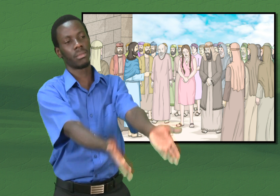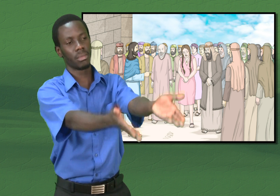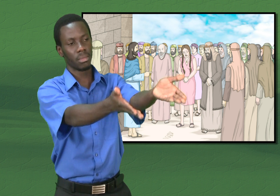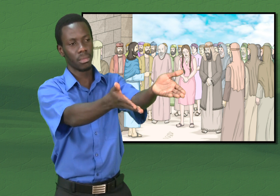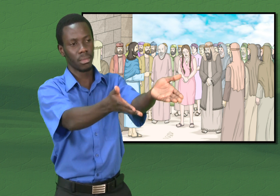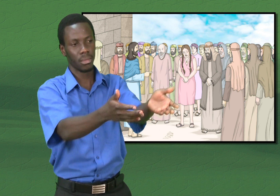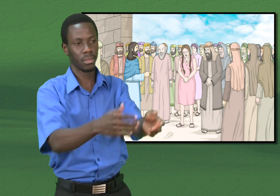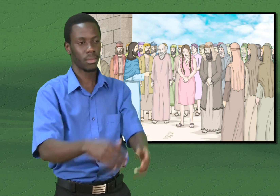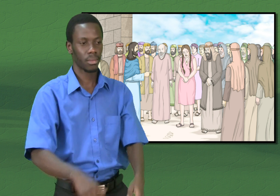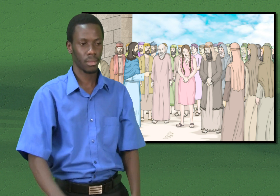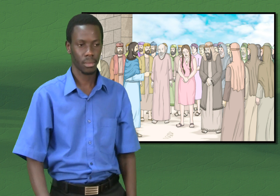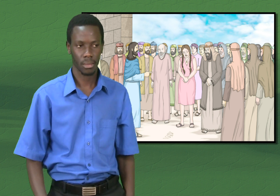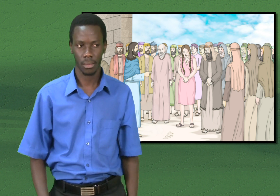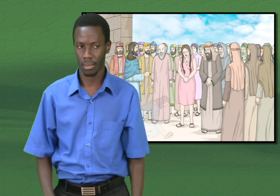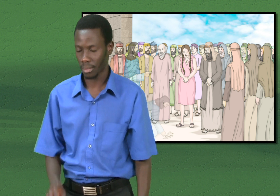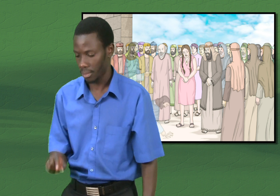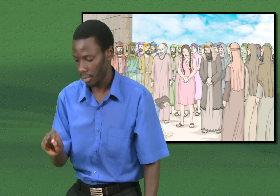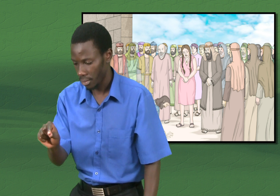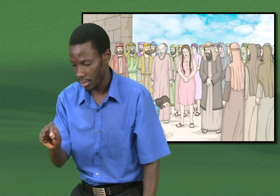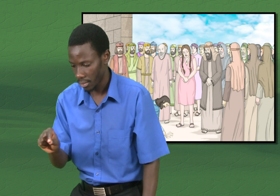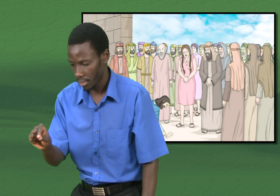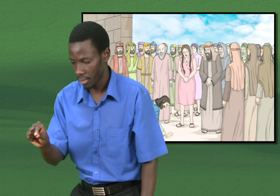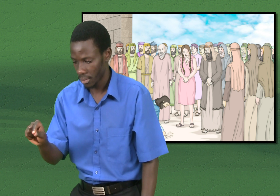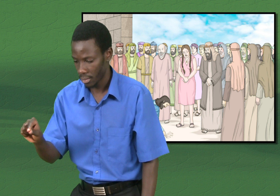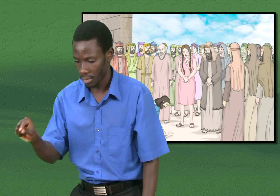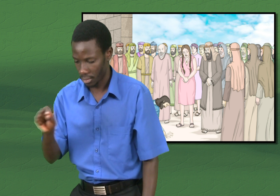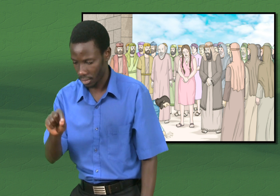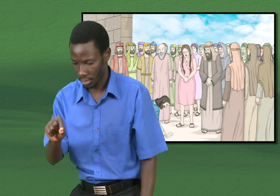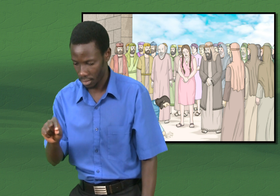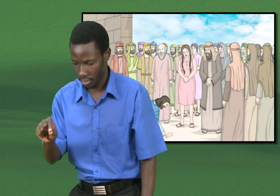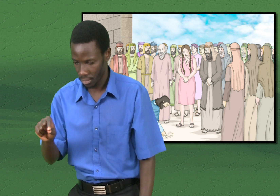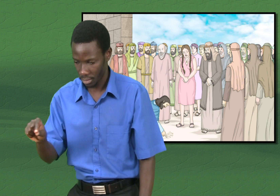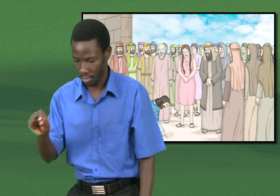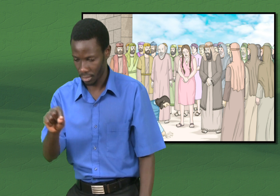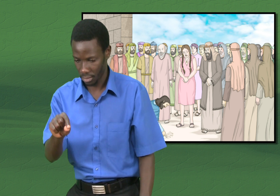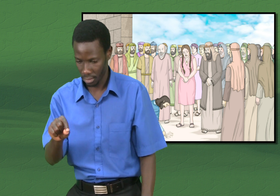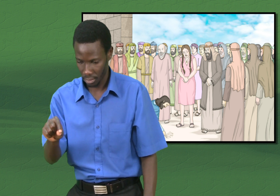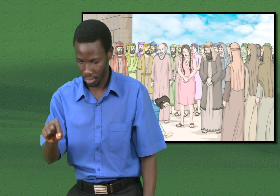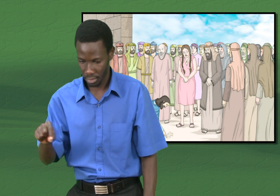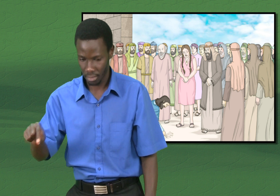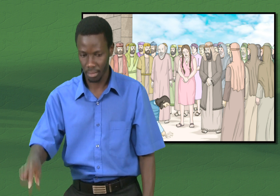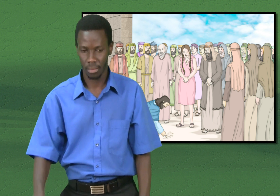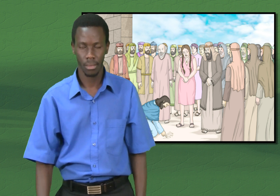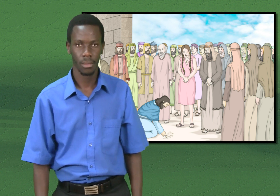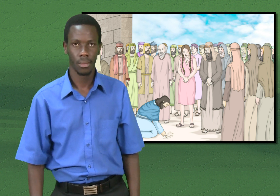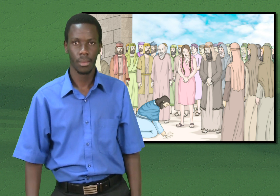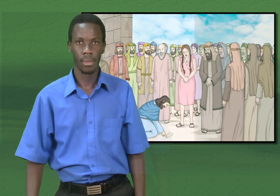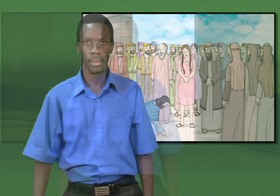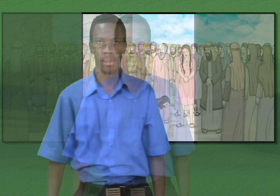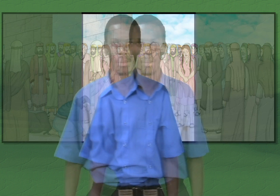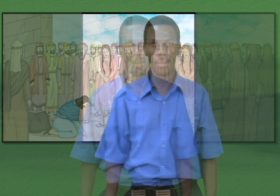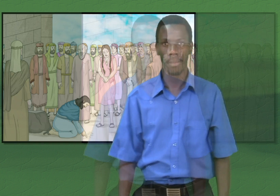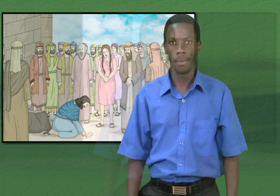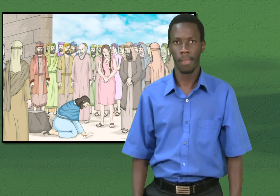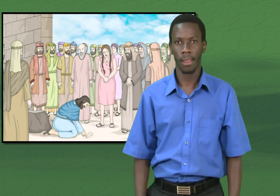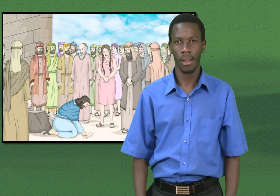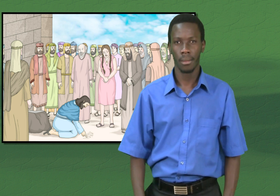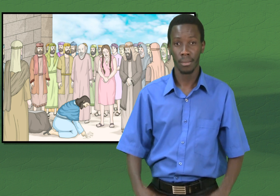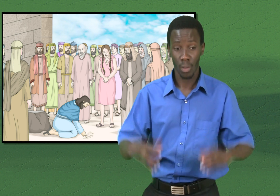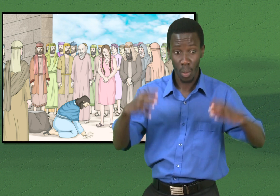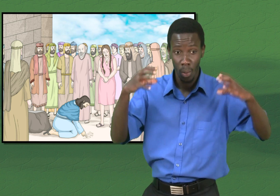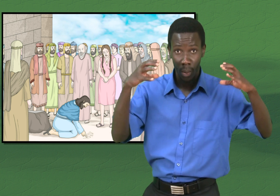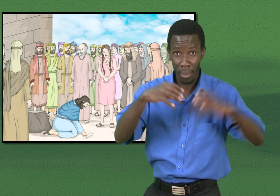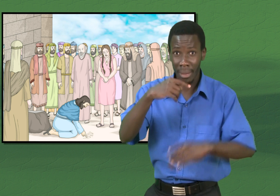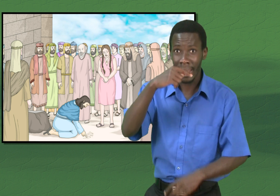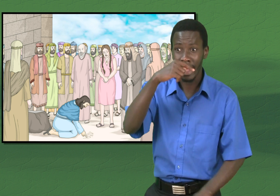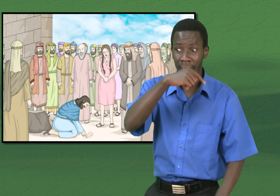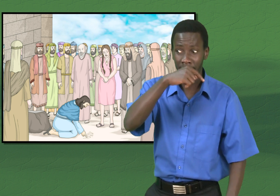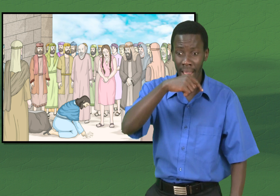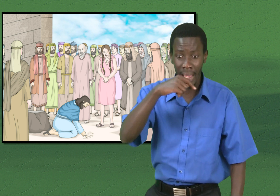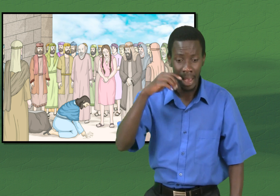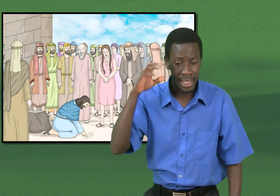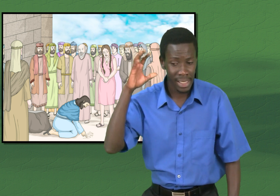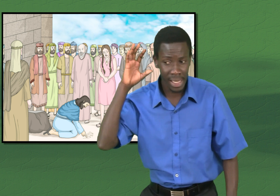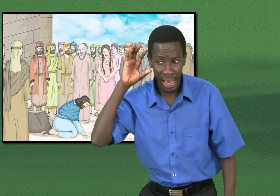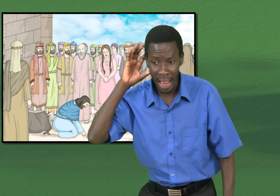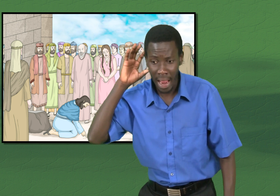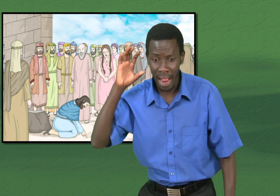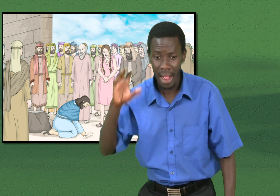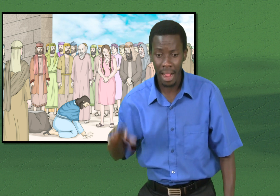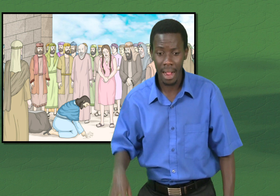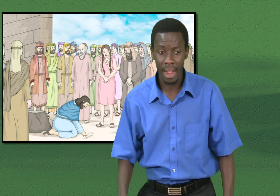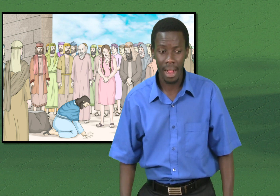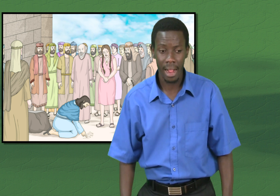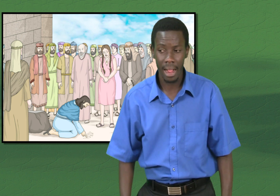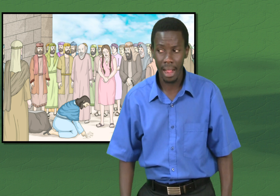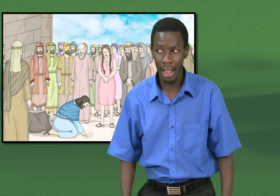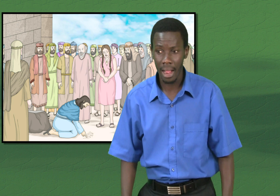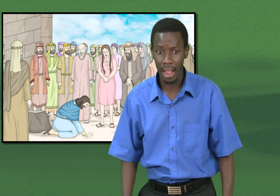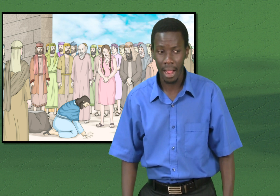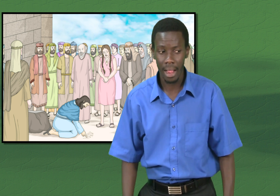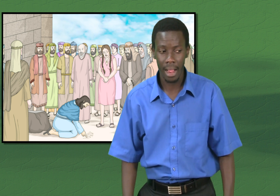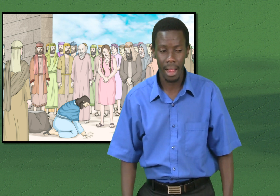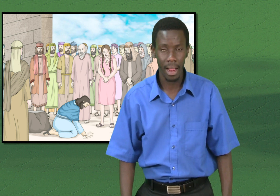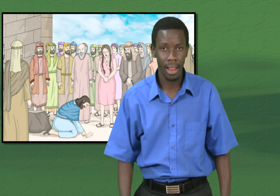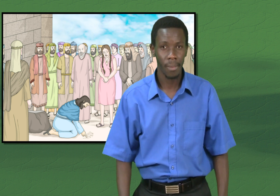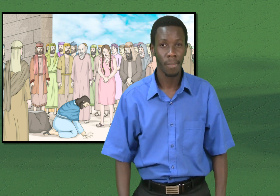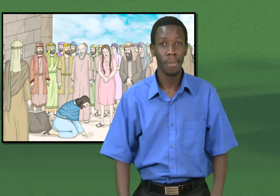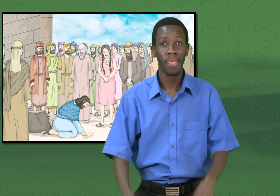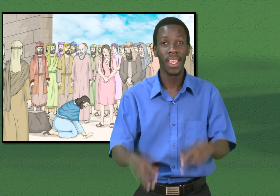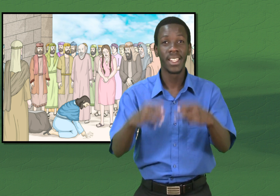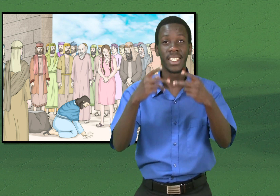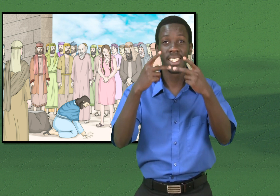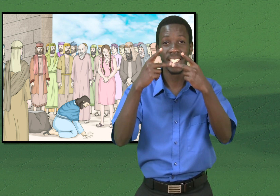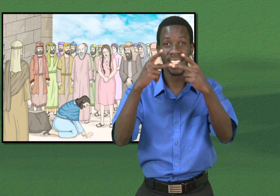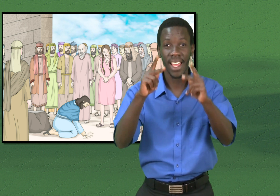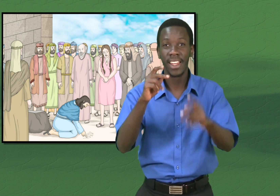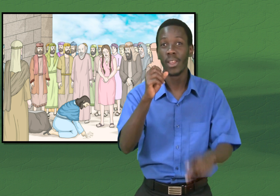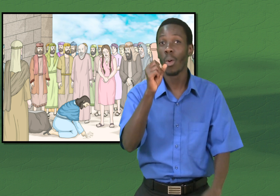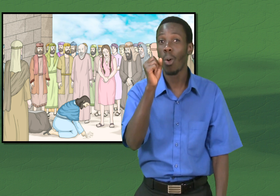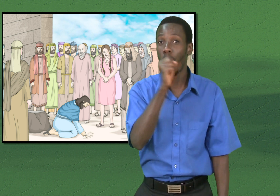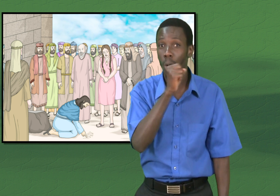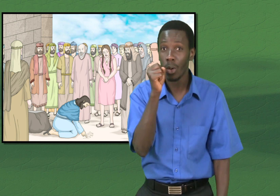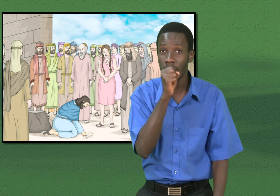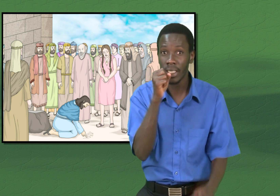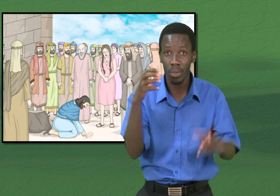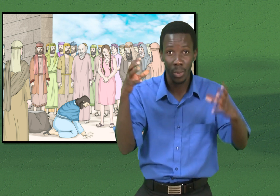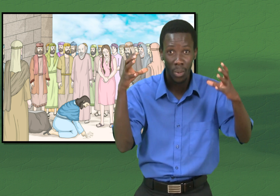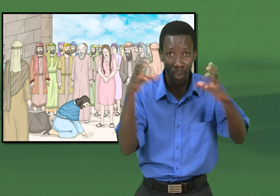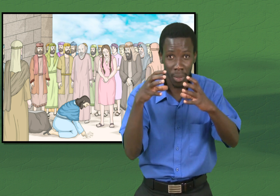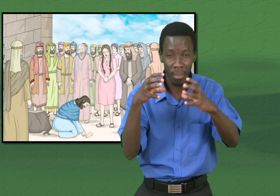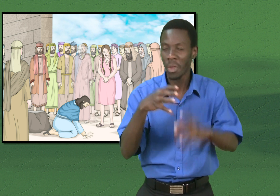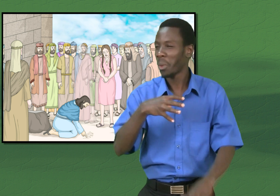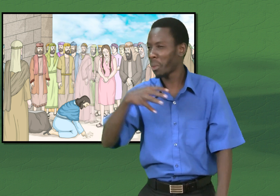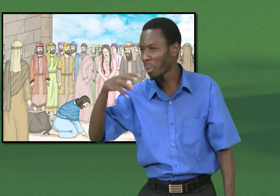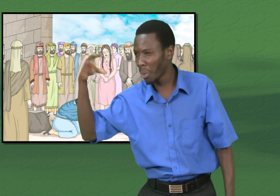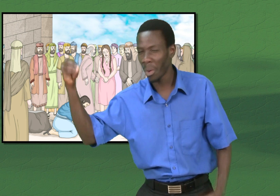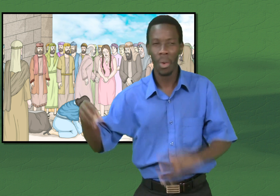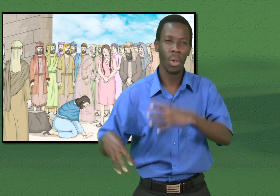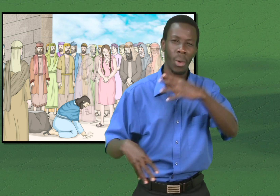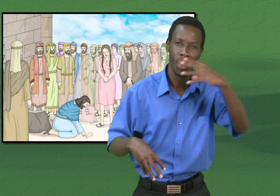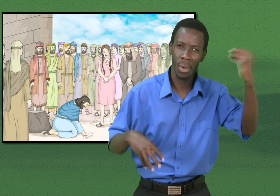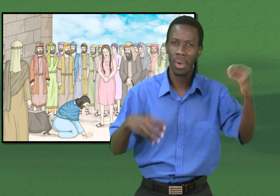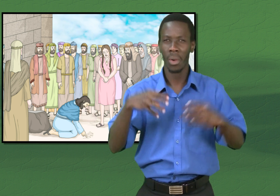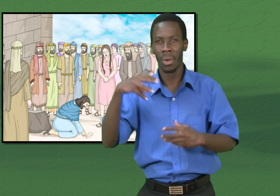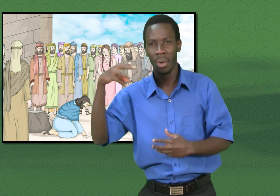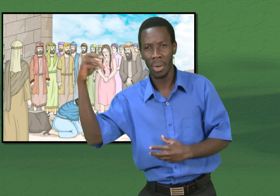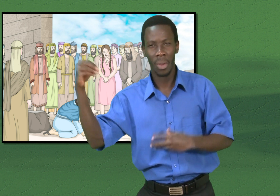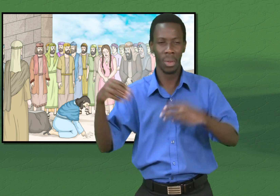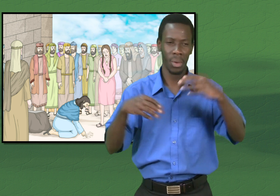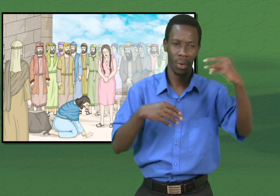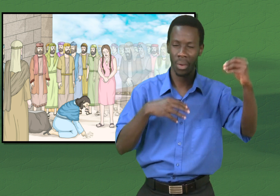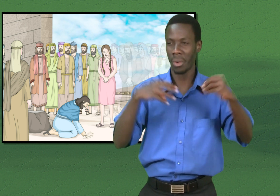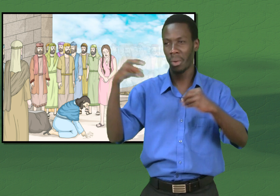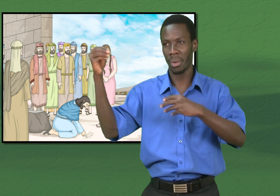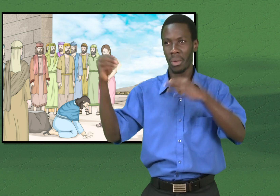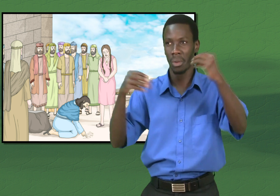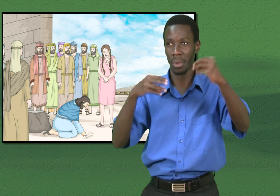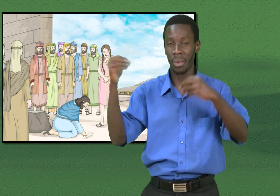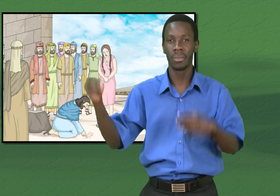And again He bent down and wrote on the ground.